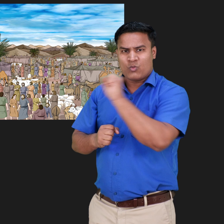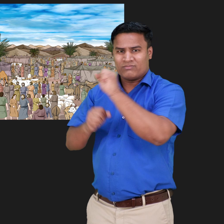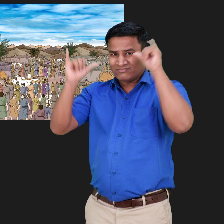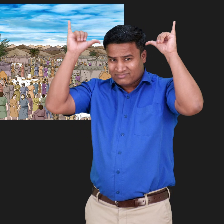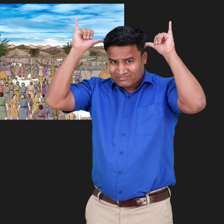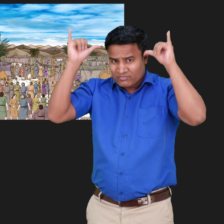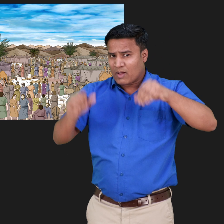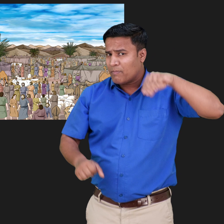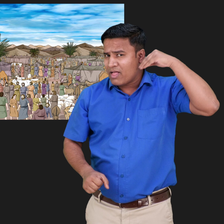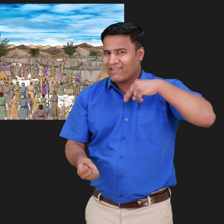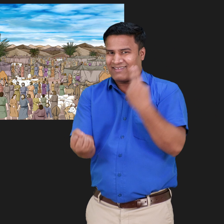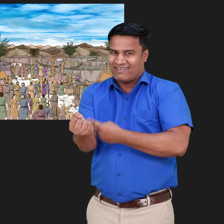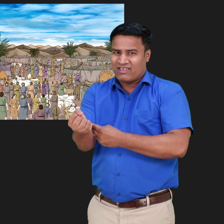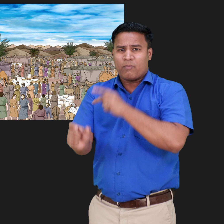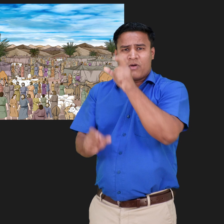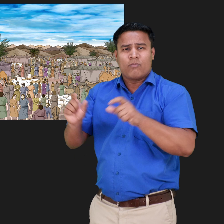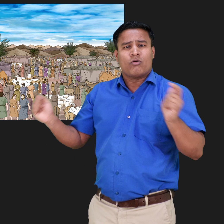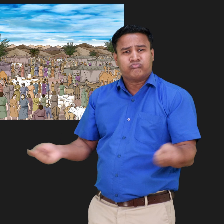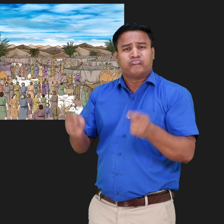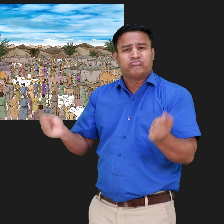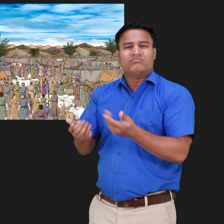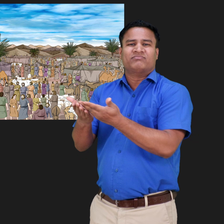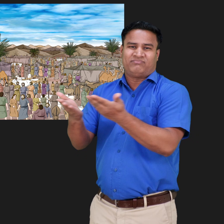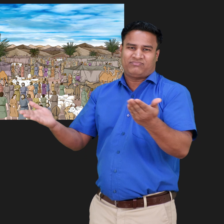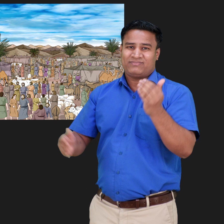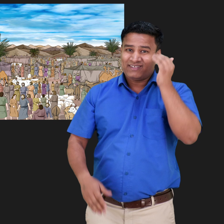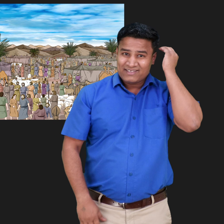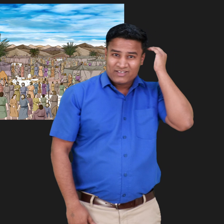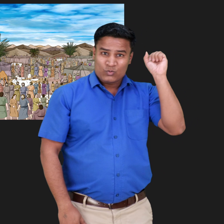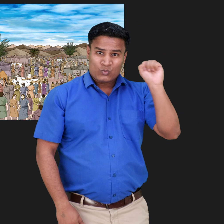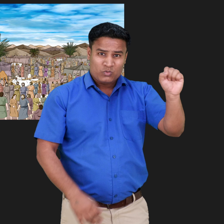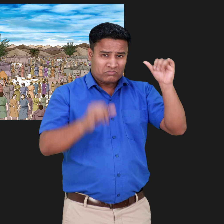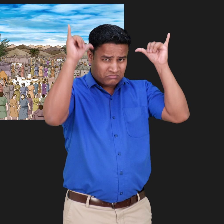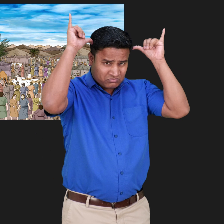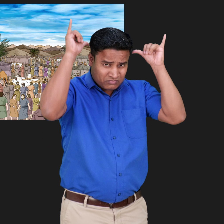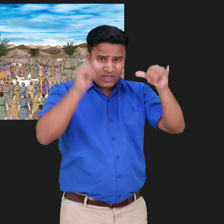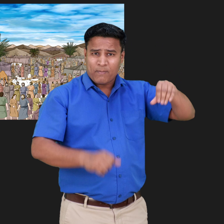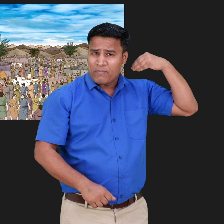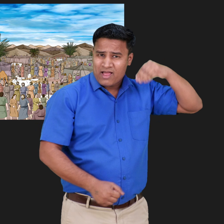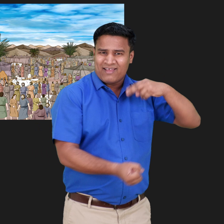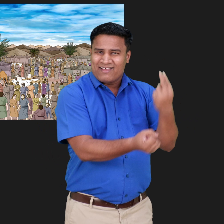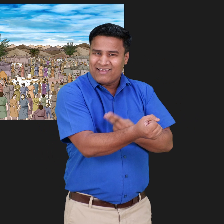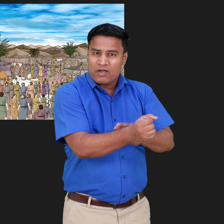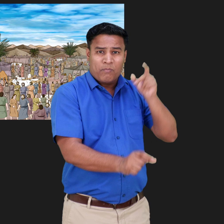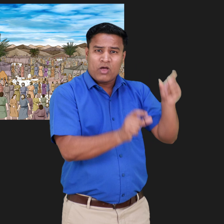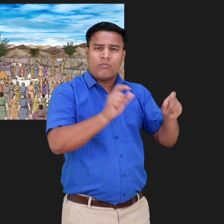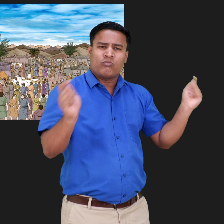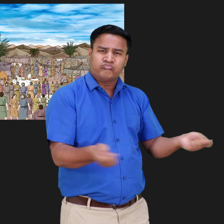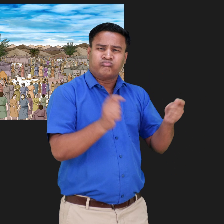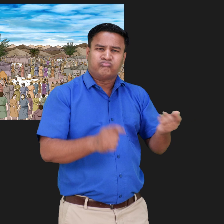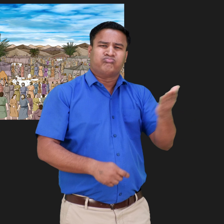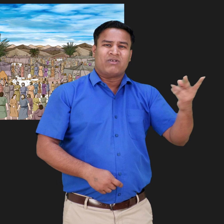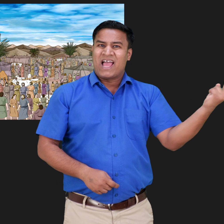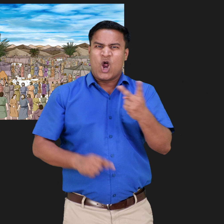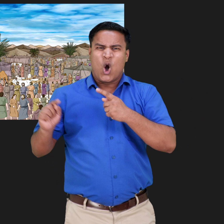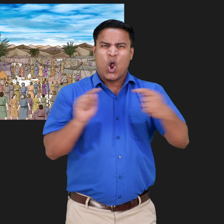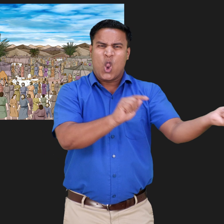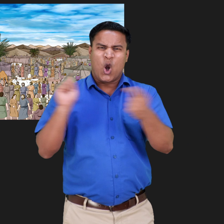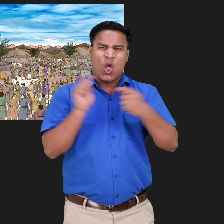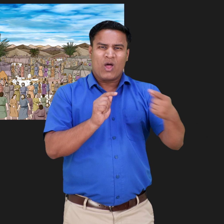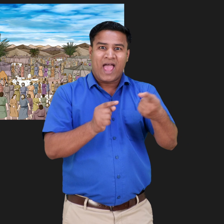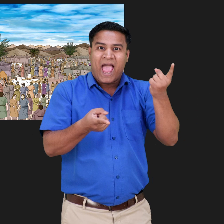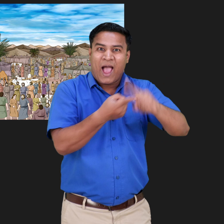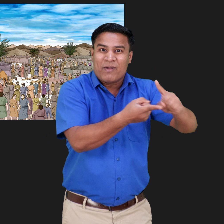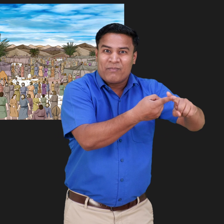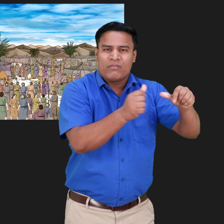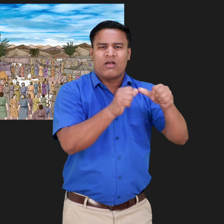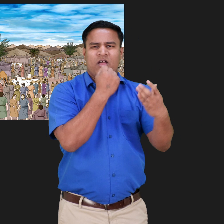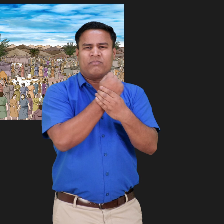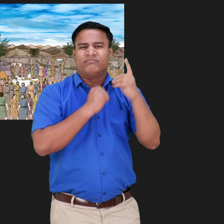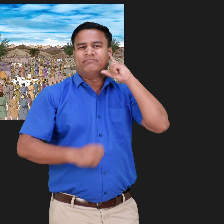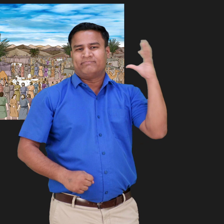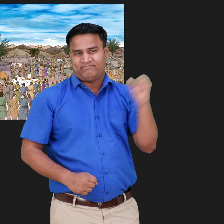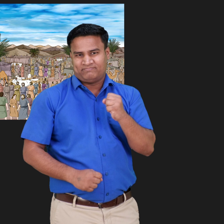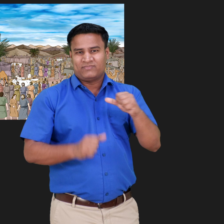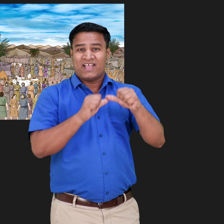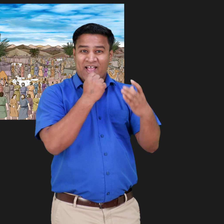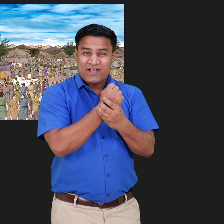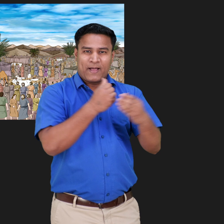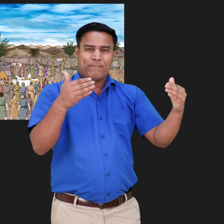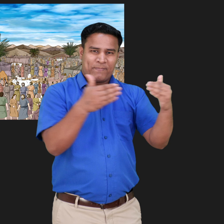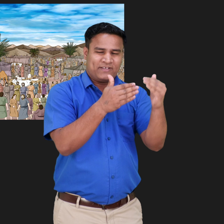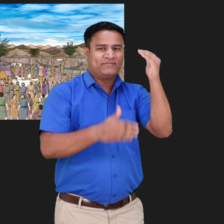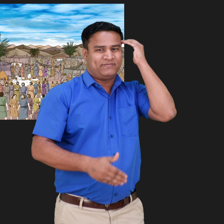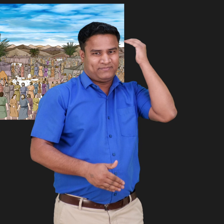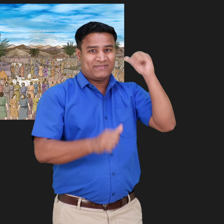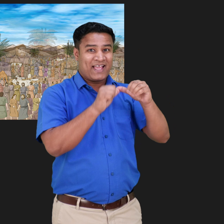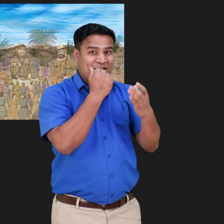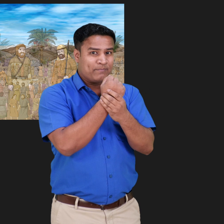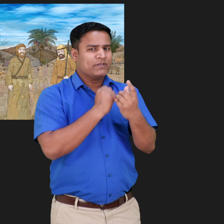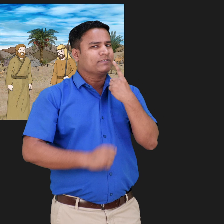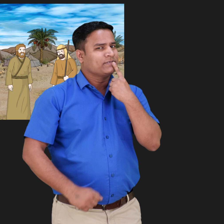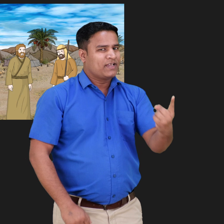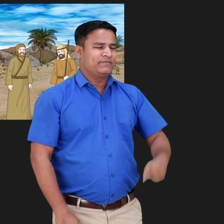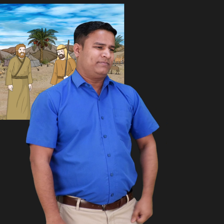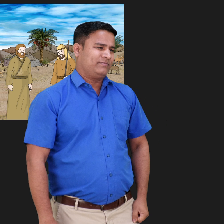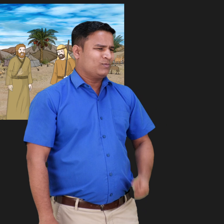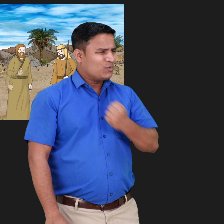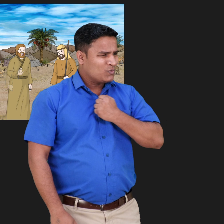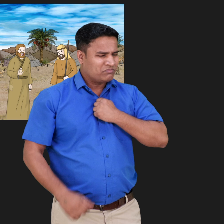At that time the Canaanites and the Perizzites were also living in the land.